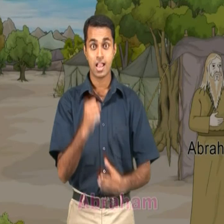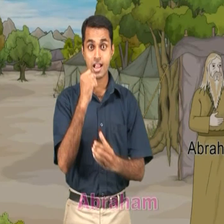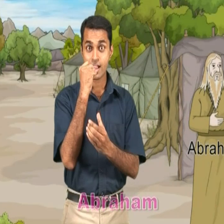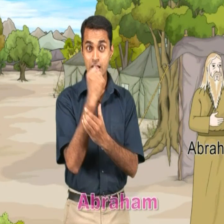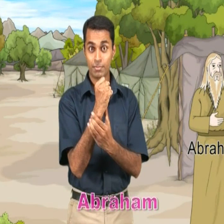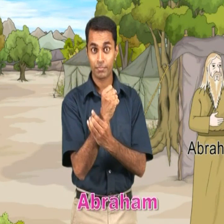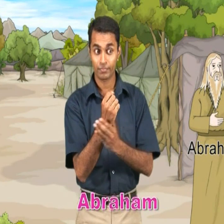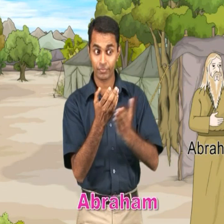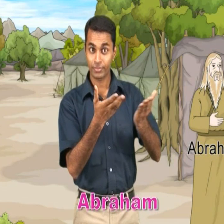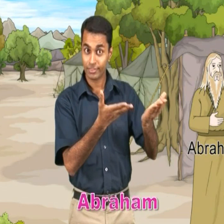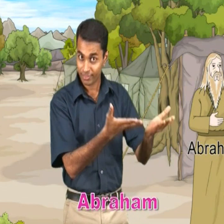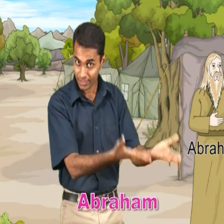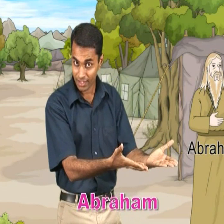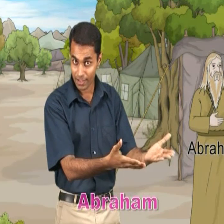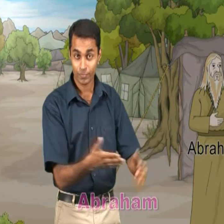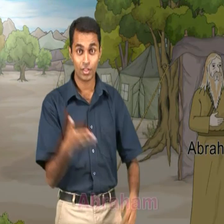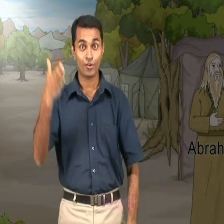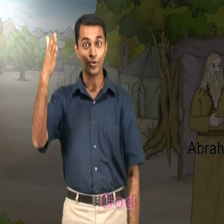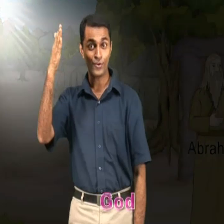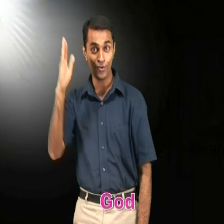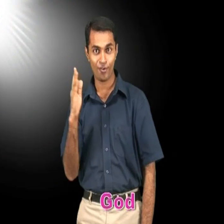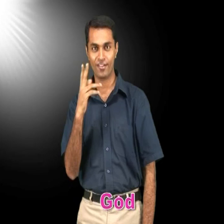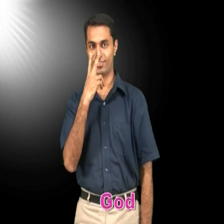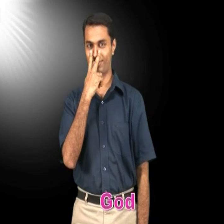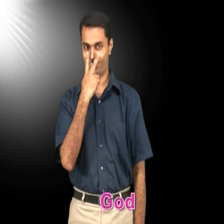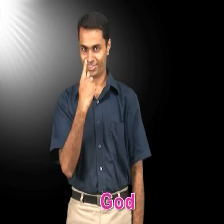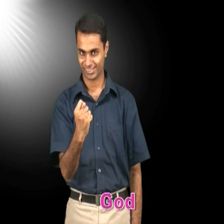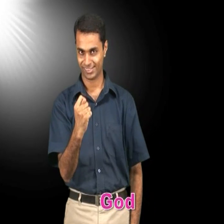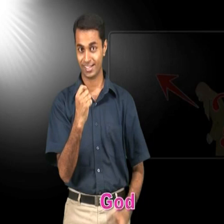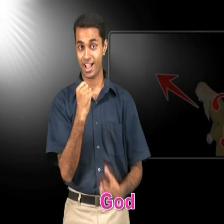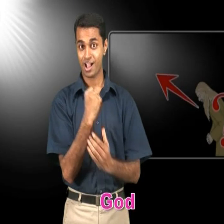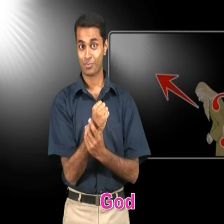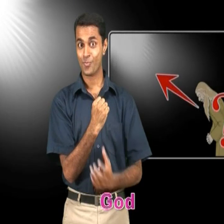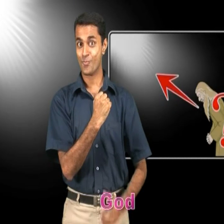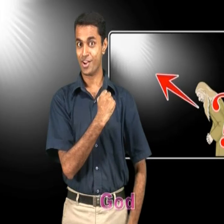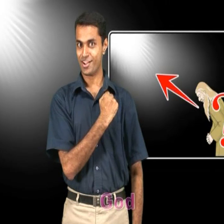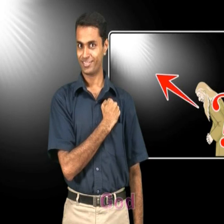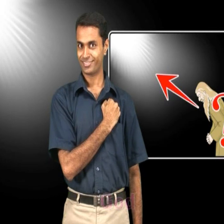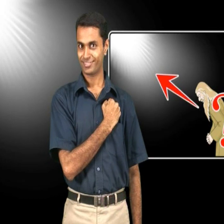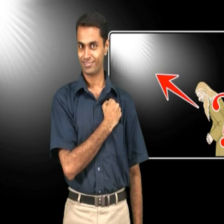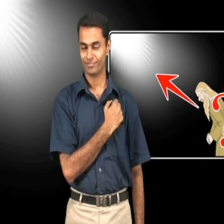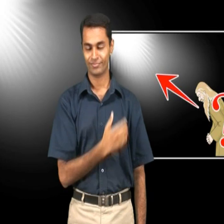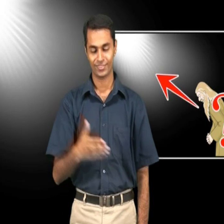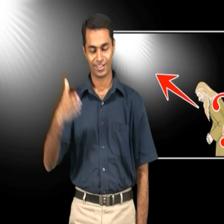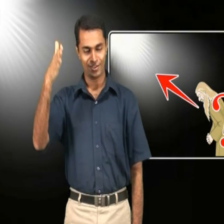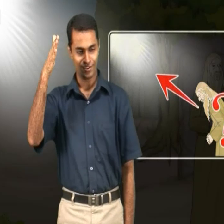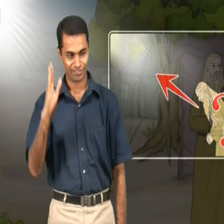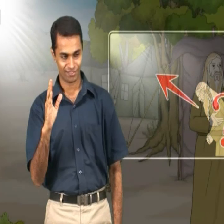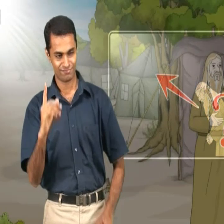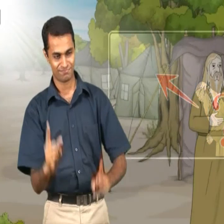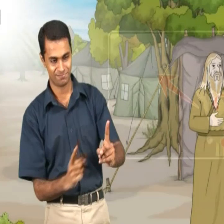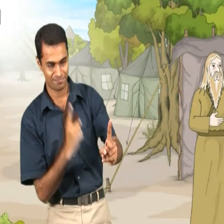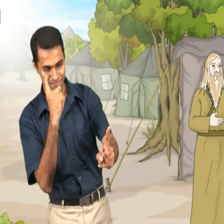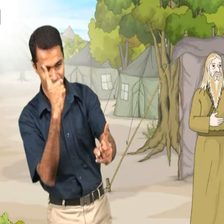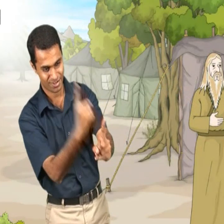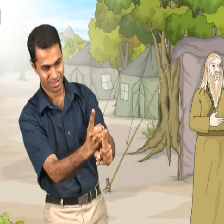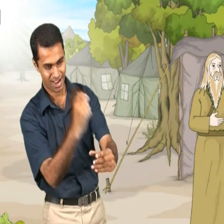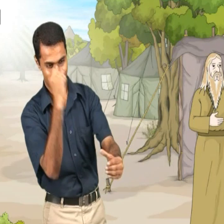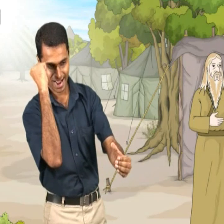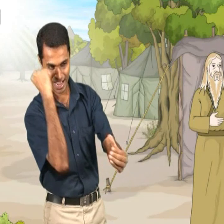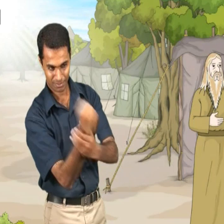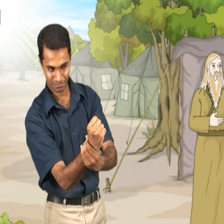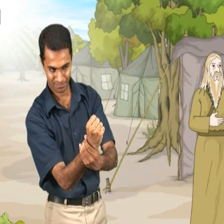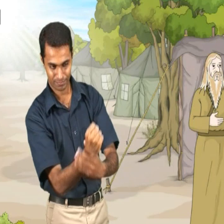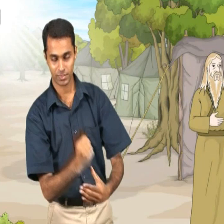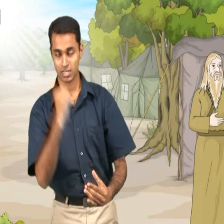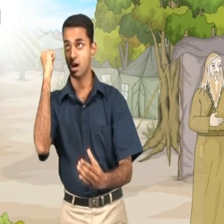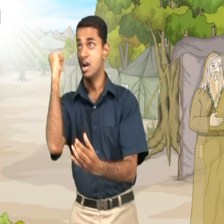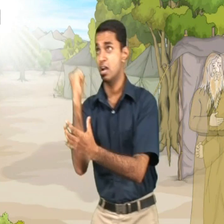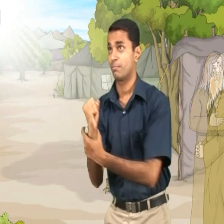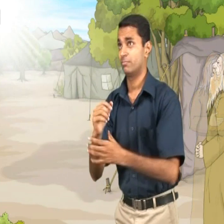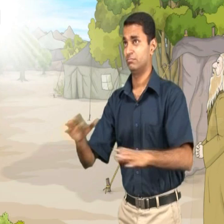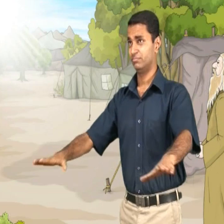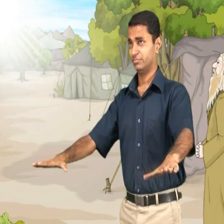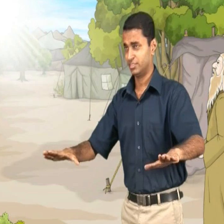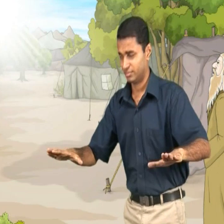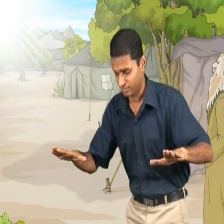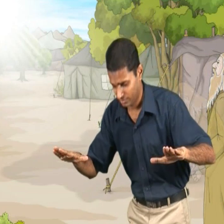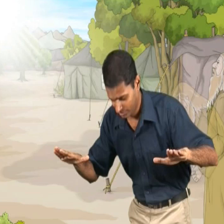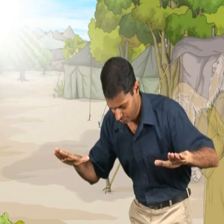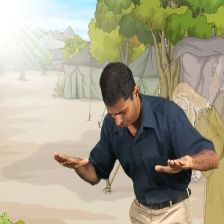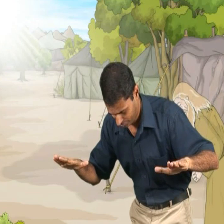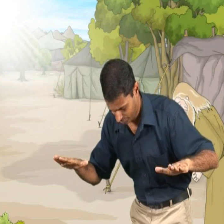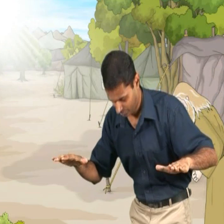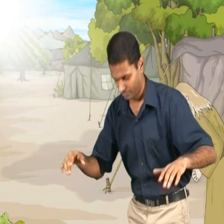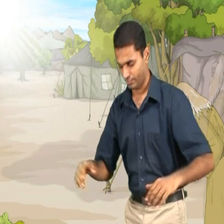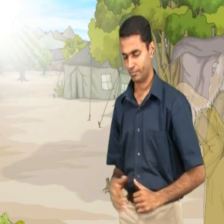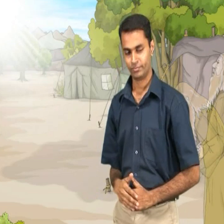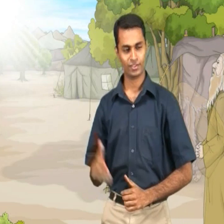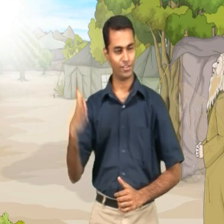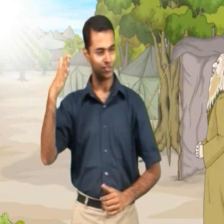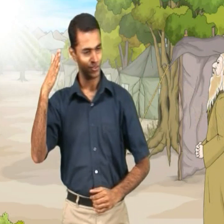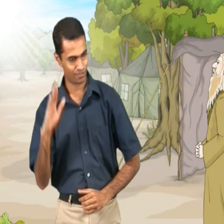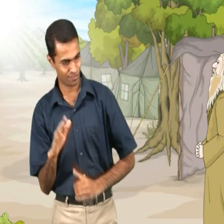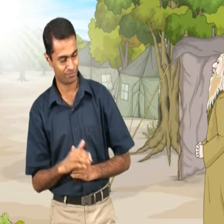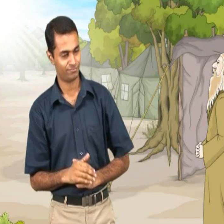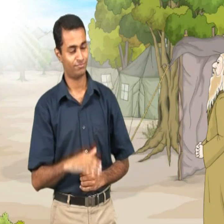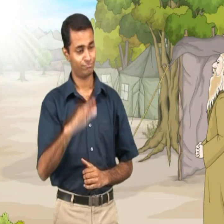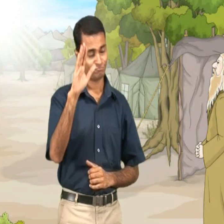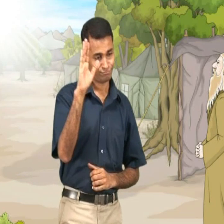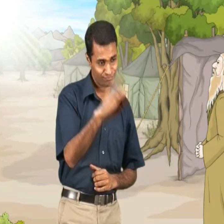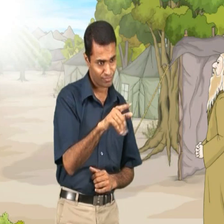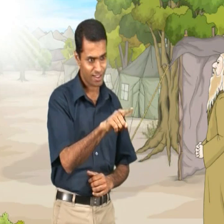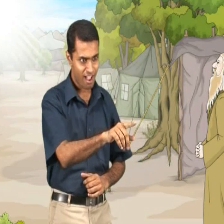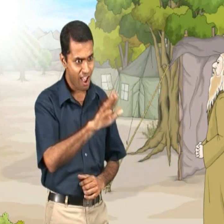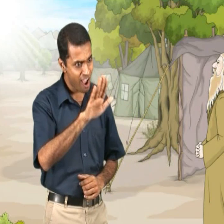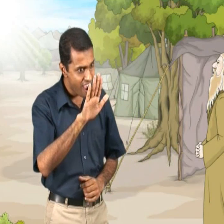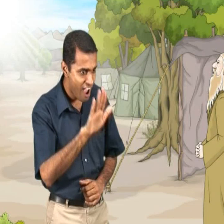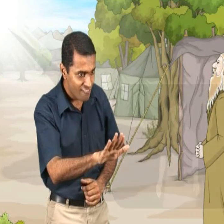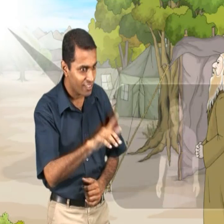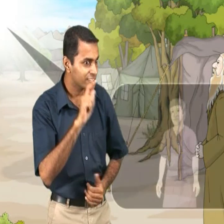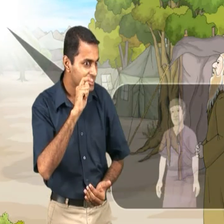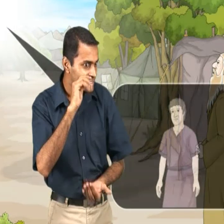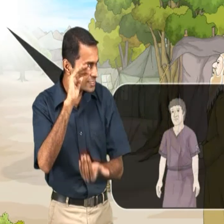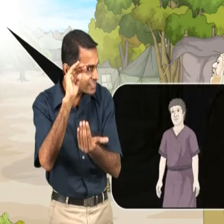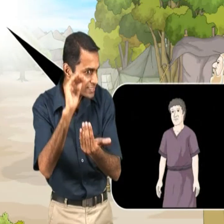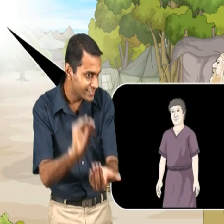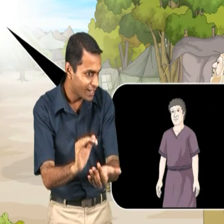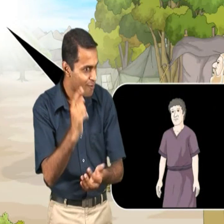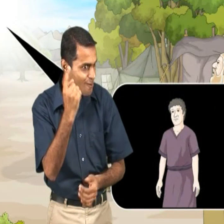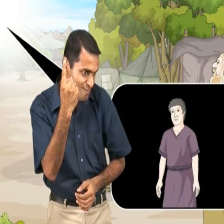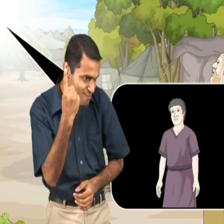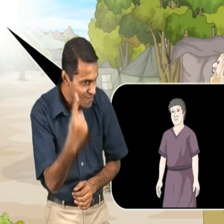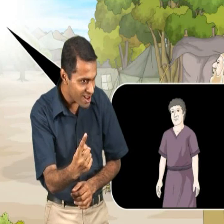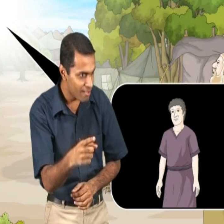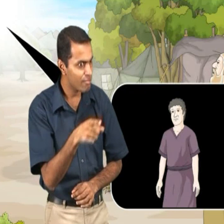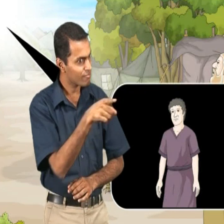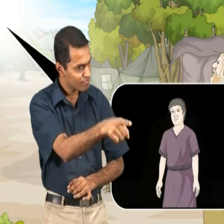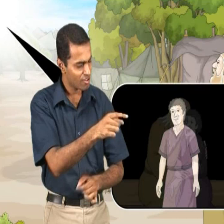Some time later God tested Abraham and said to him, “Abraham!” “Here I am,” he answered.